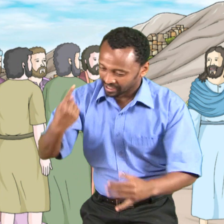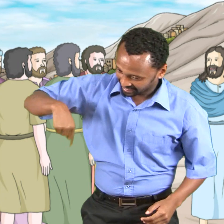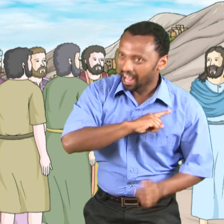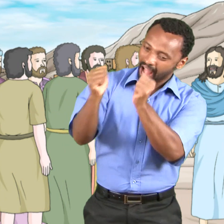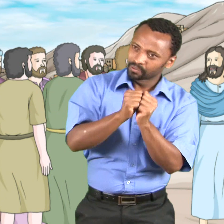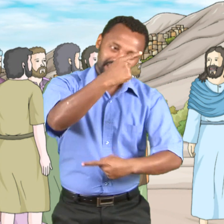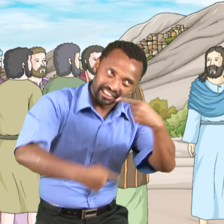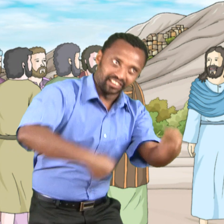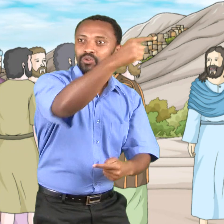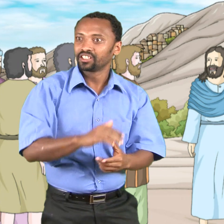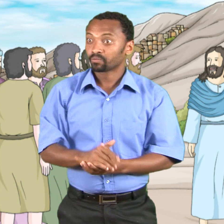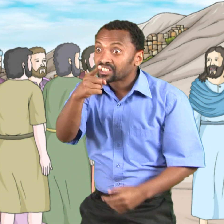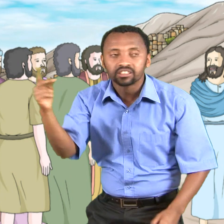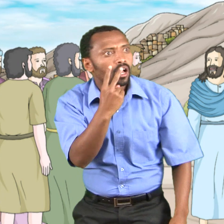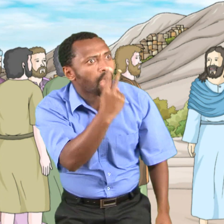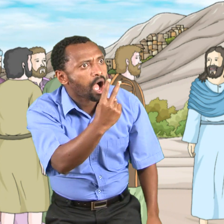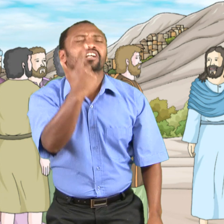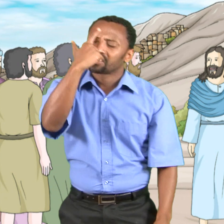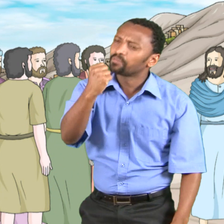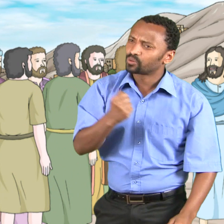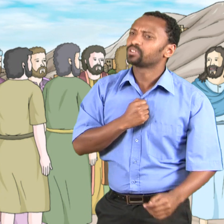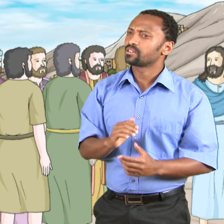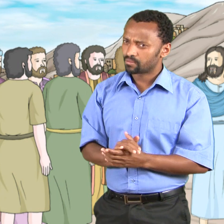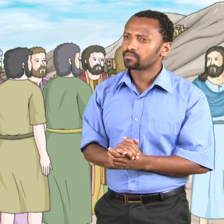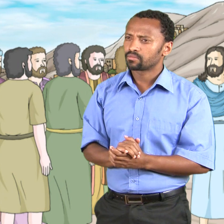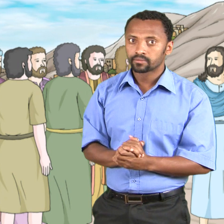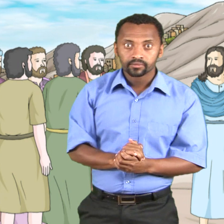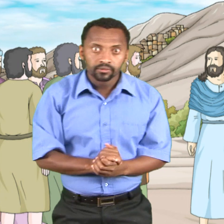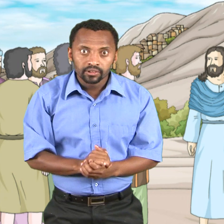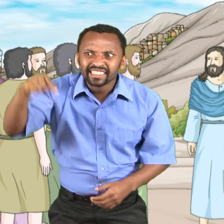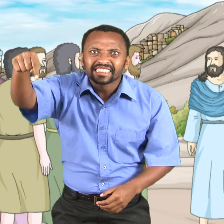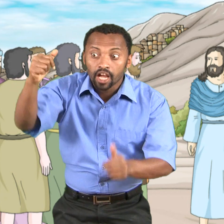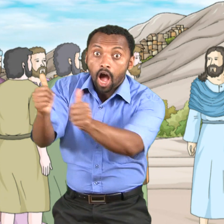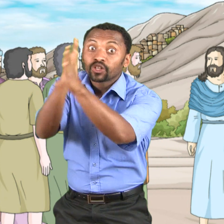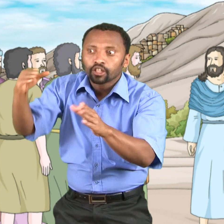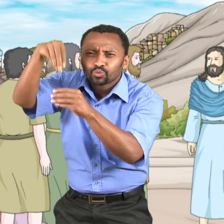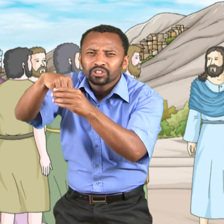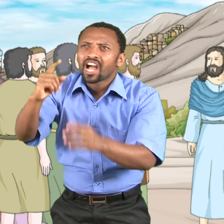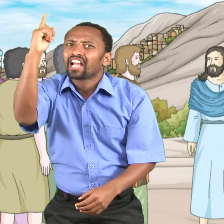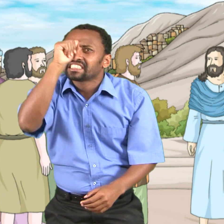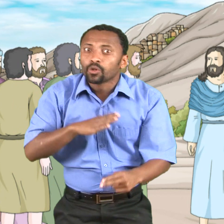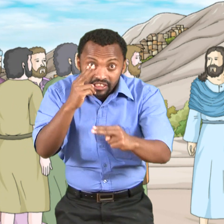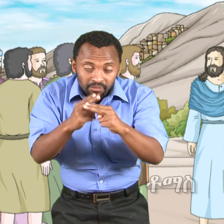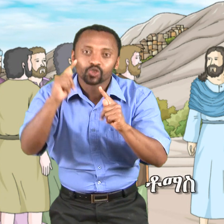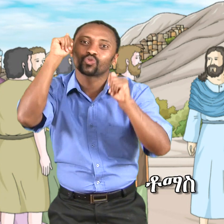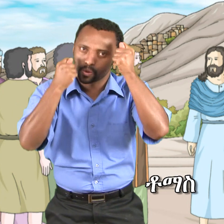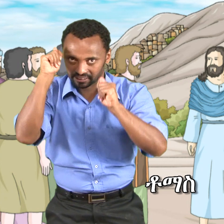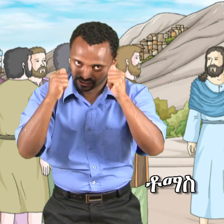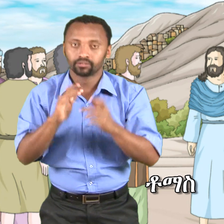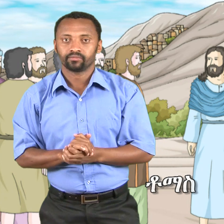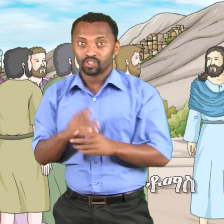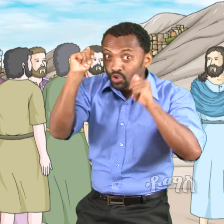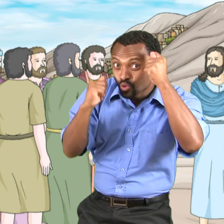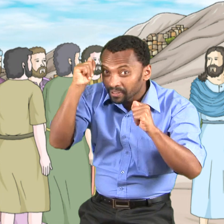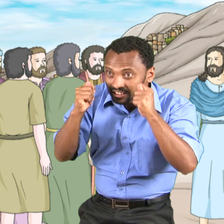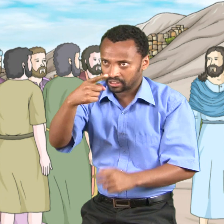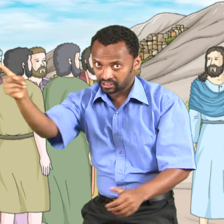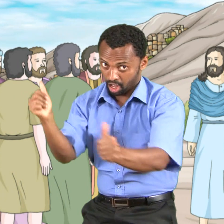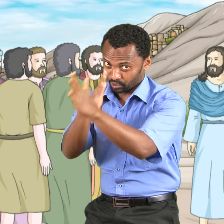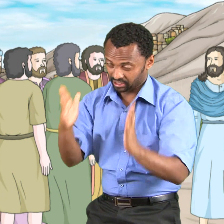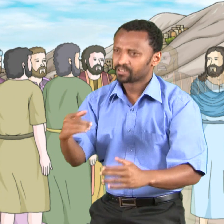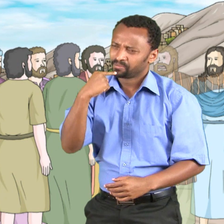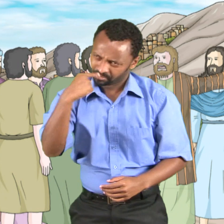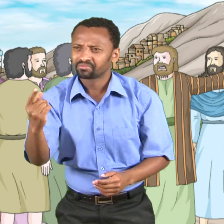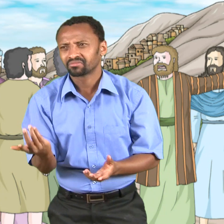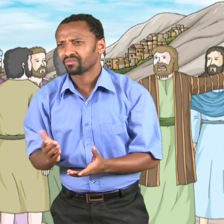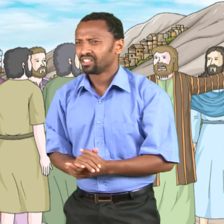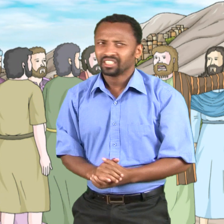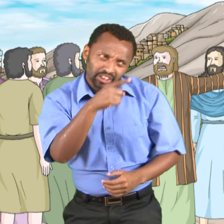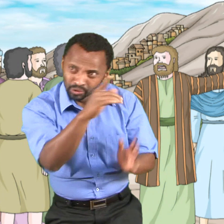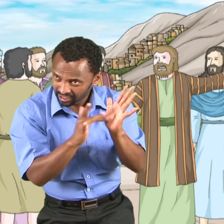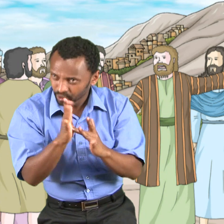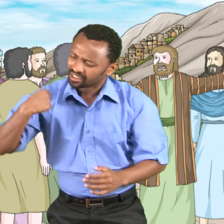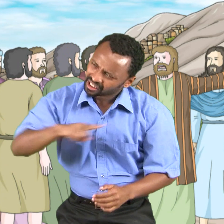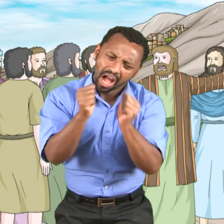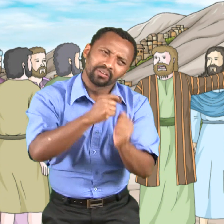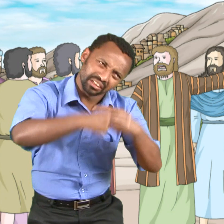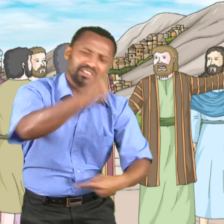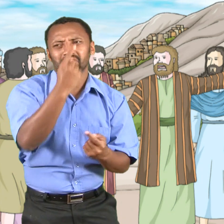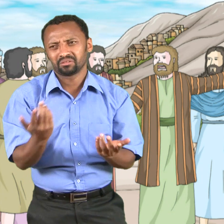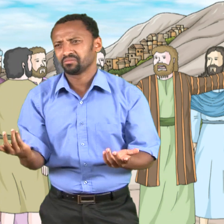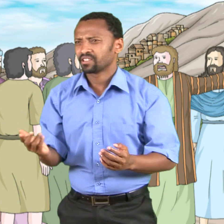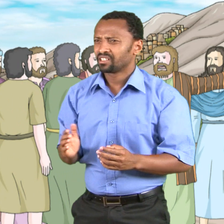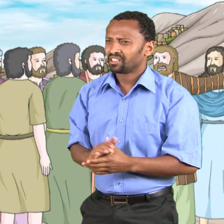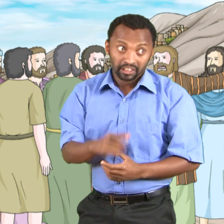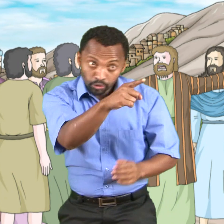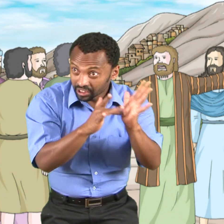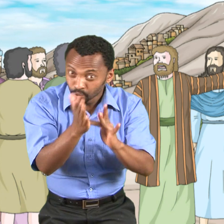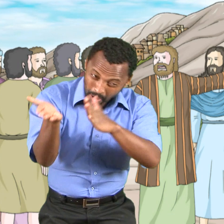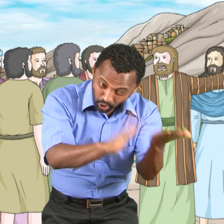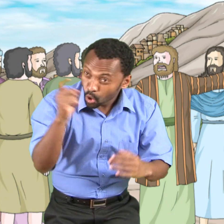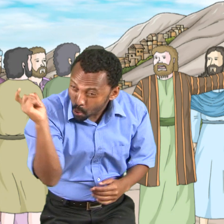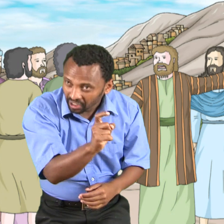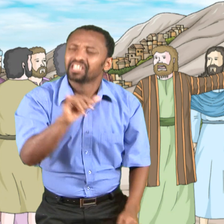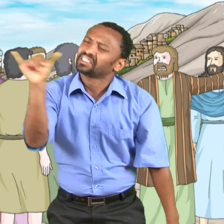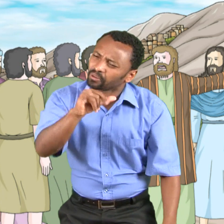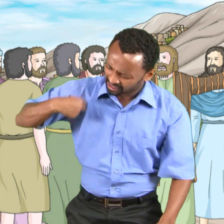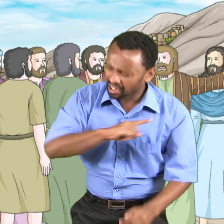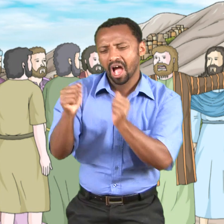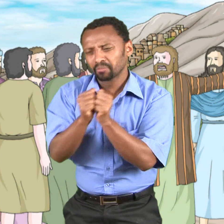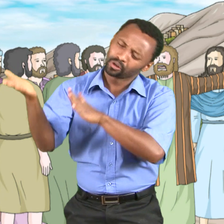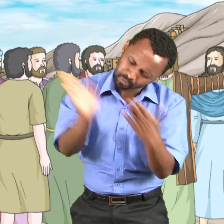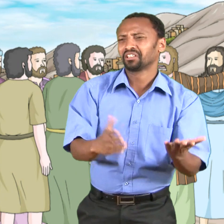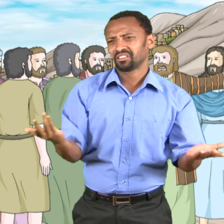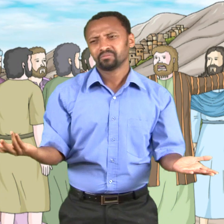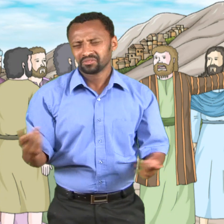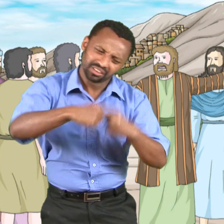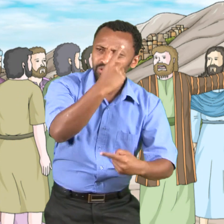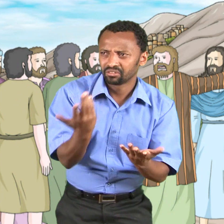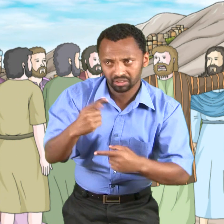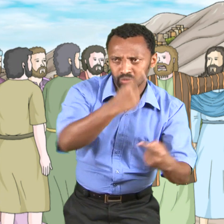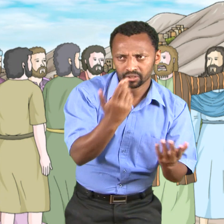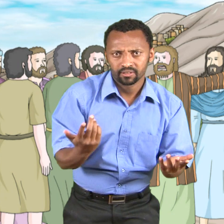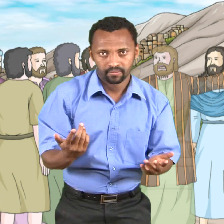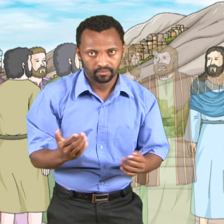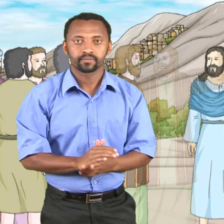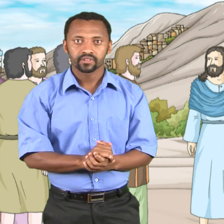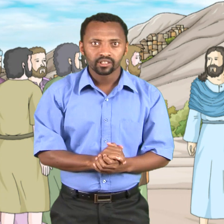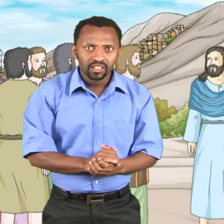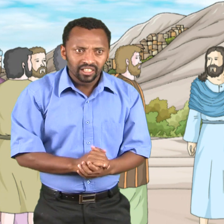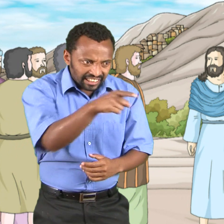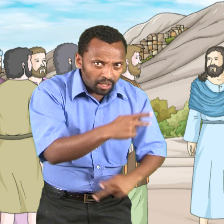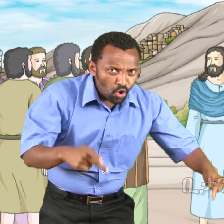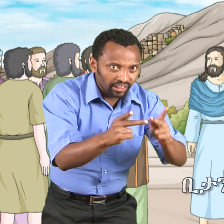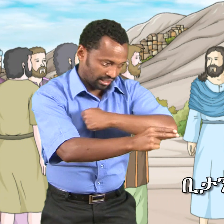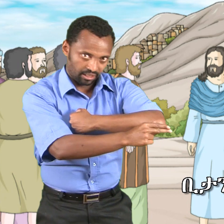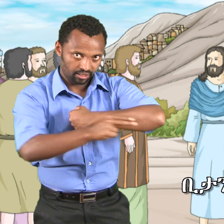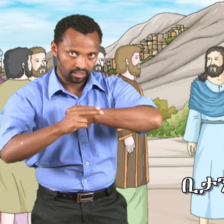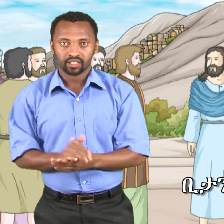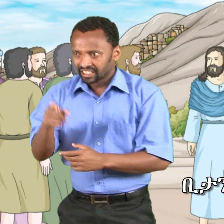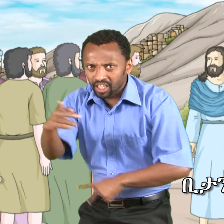Then Thomas called Didymus said to his fellow disciples, “Let us also go, so that we may die with Him.” When Jesus arrived, He found that Lazarus had already spent four days in the tomb.